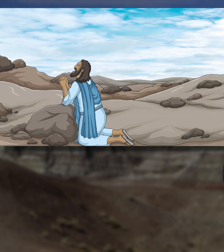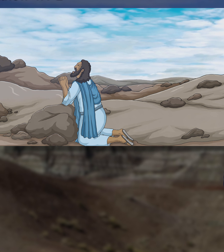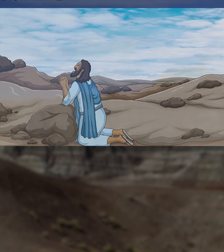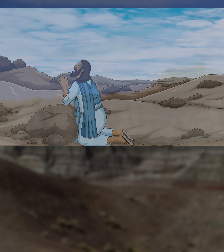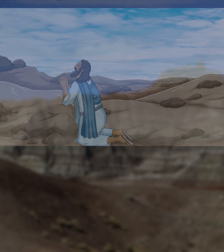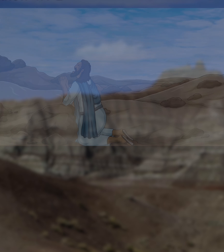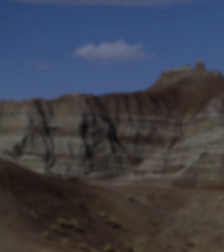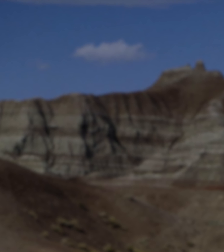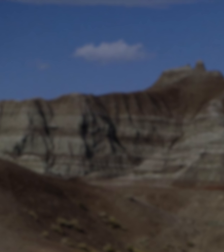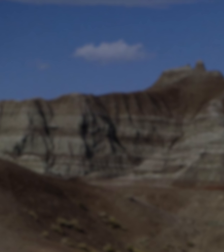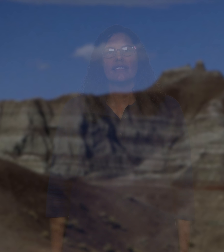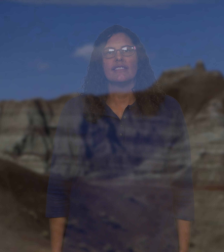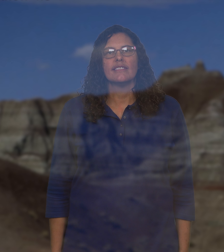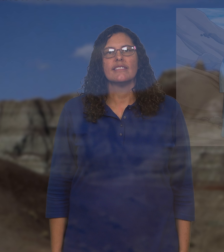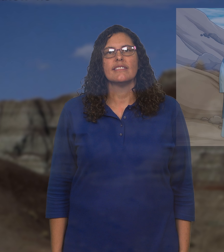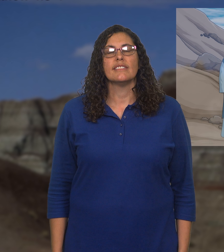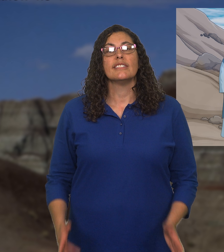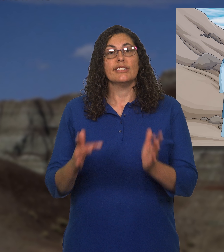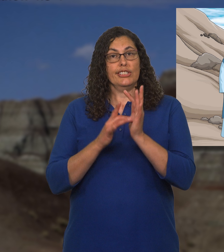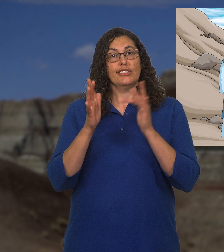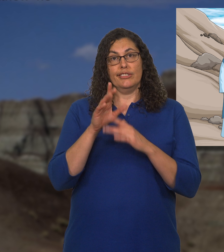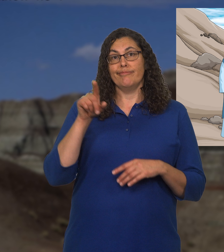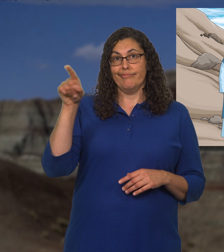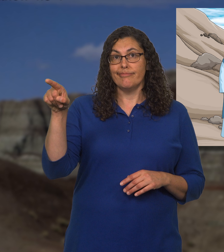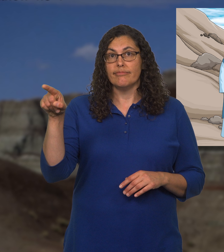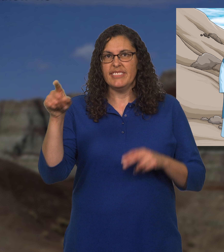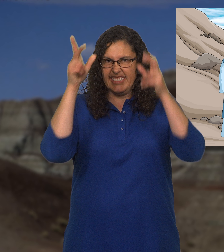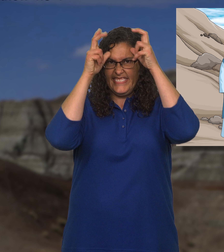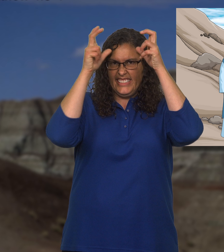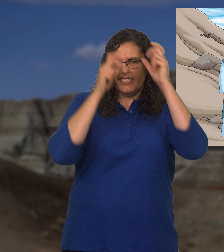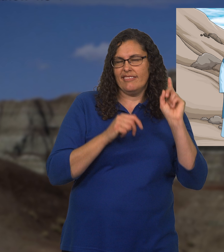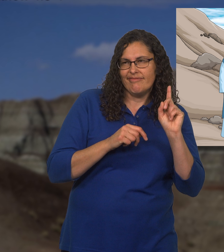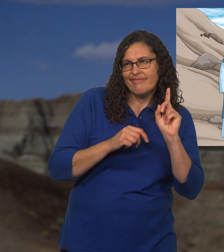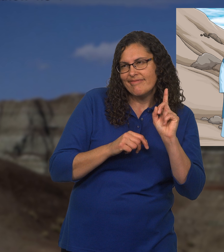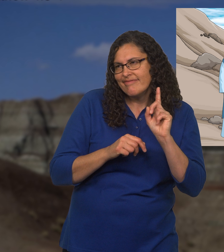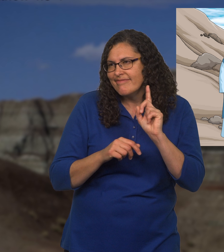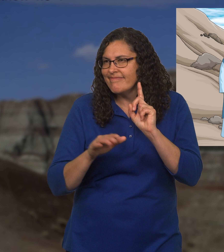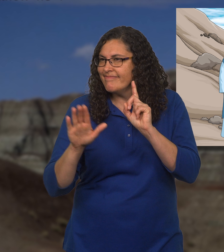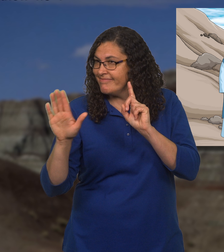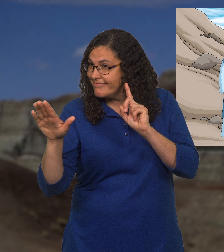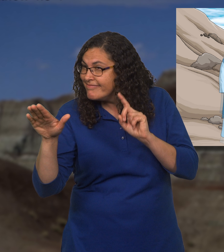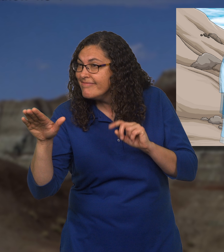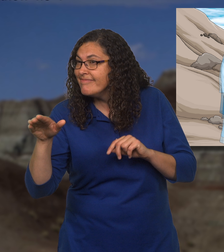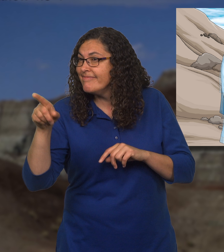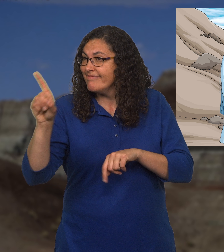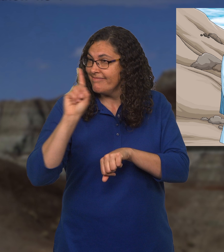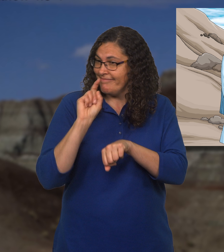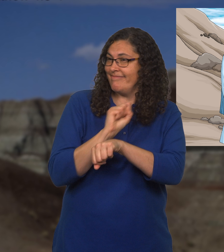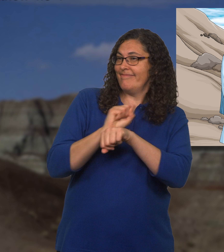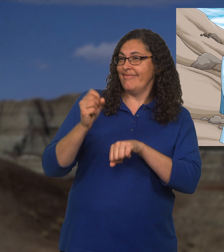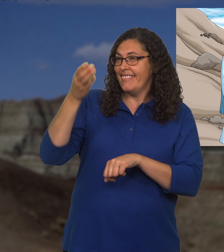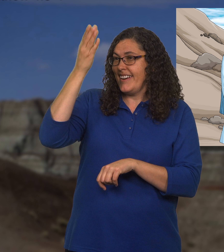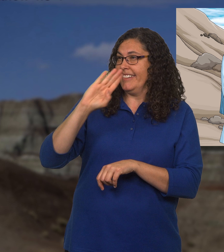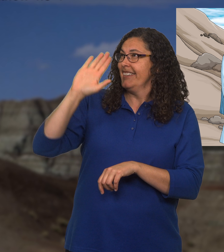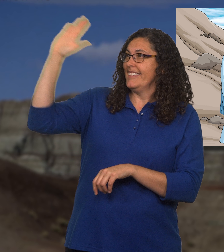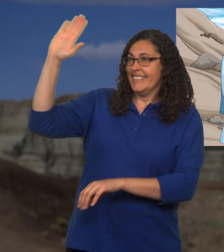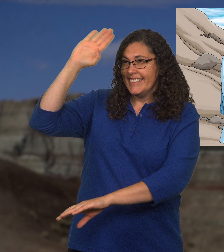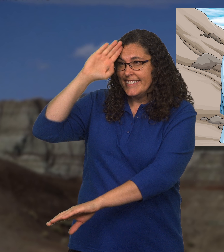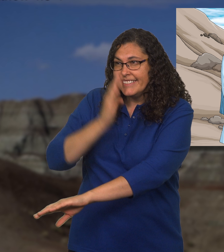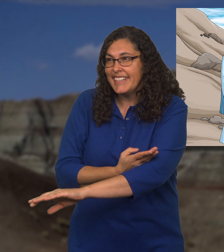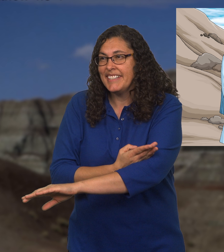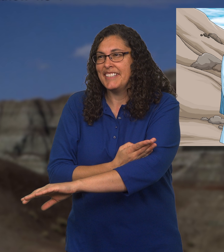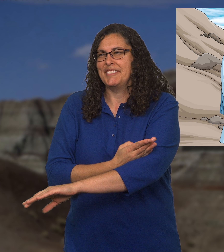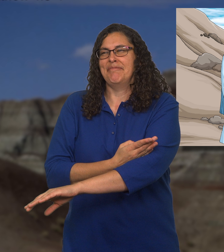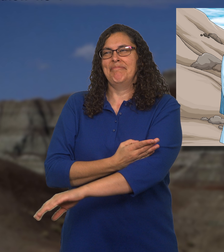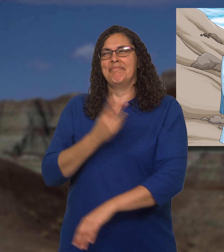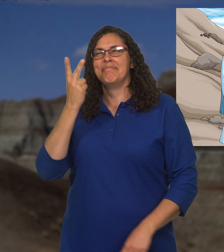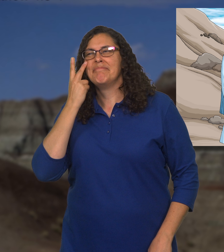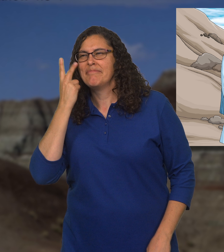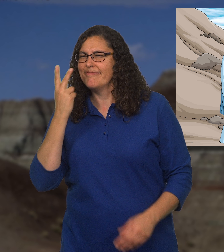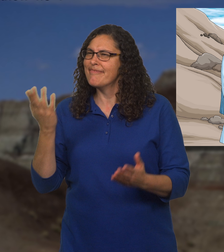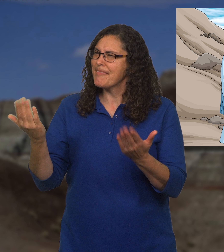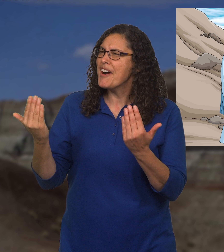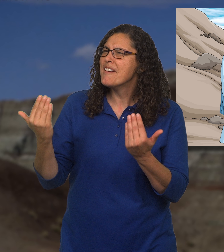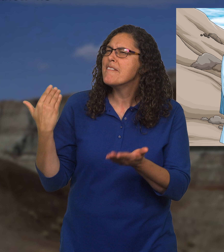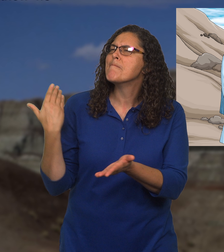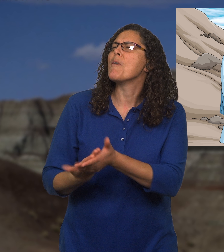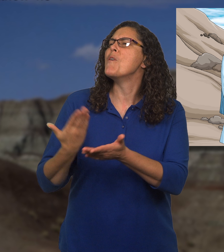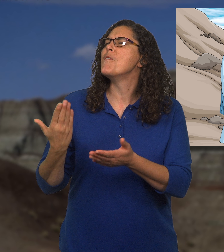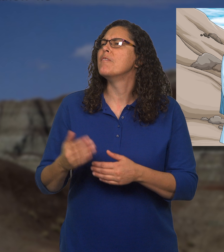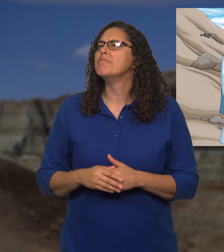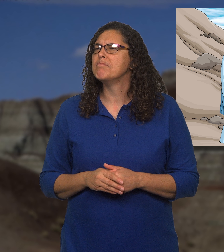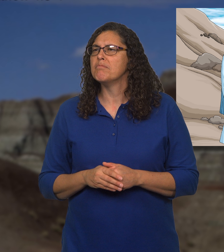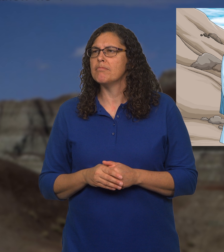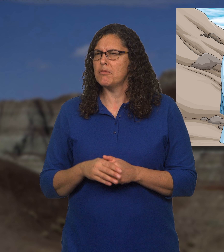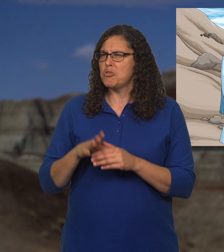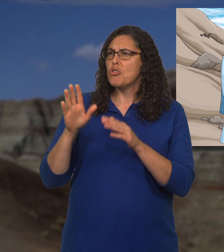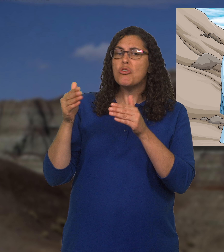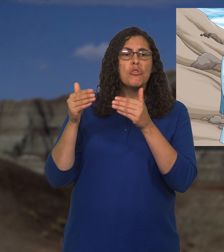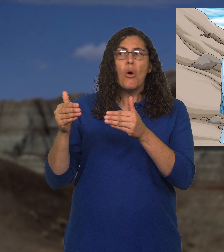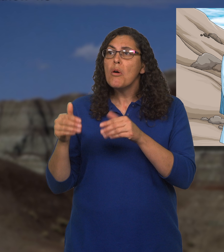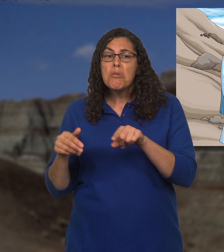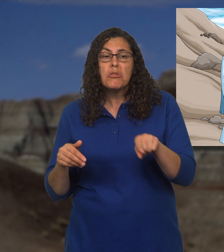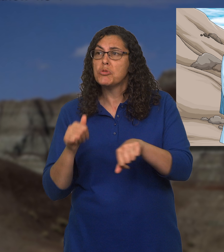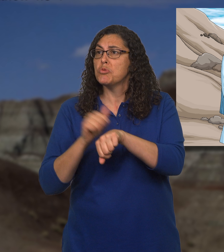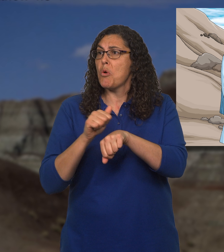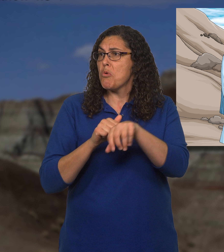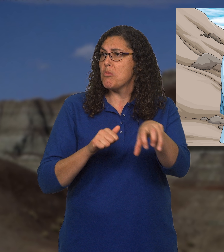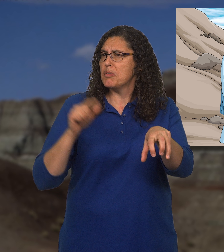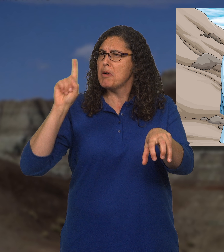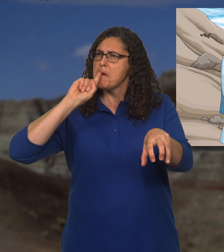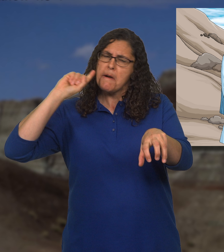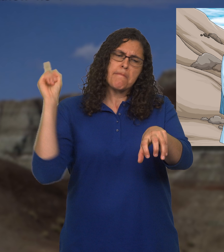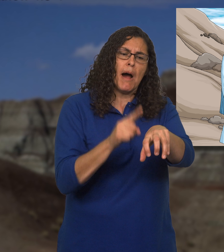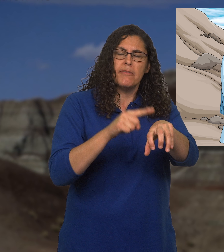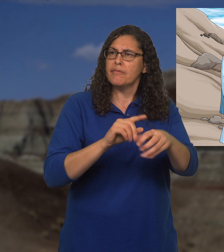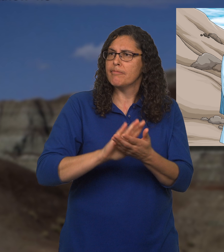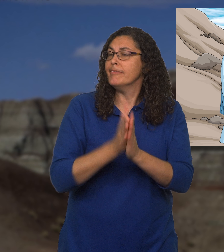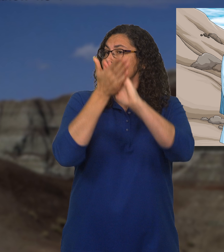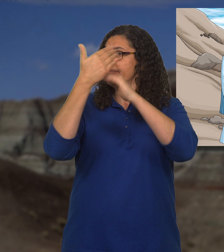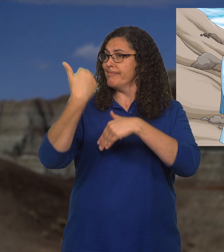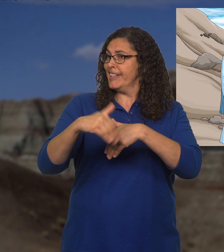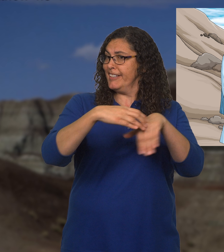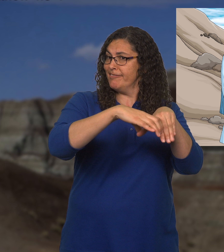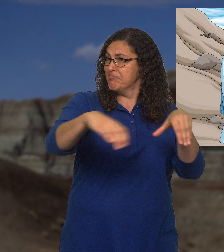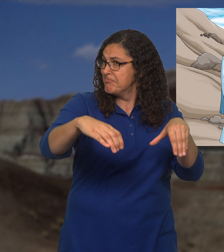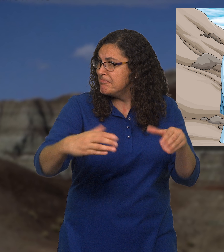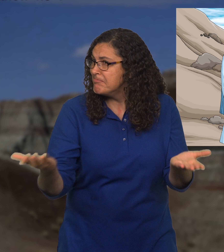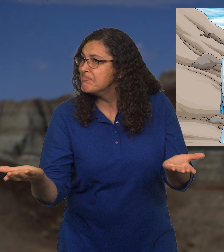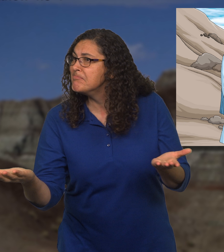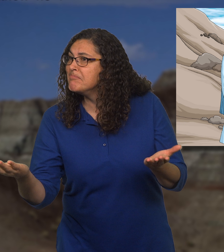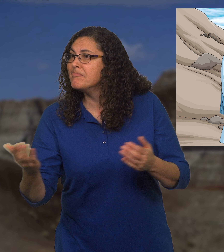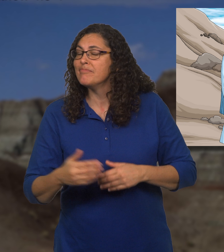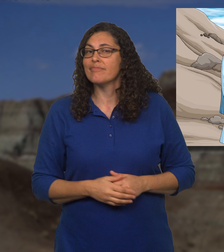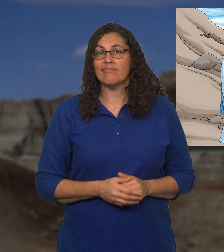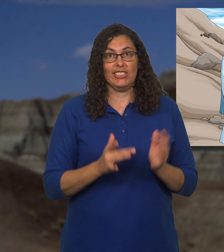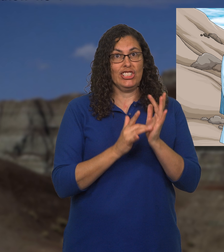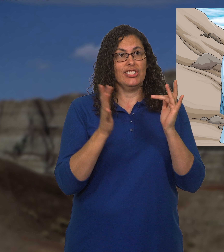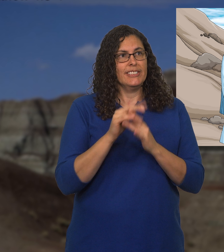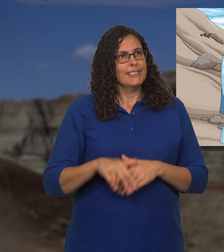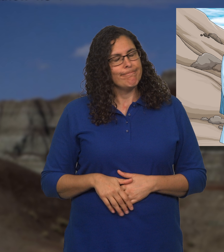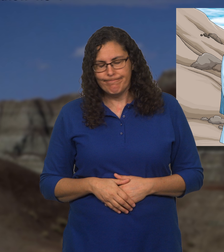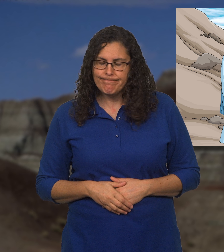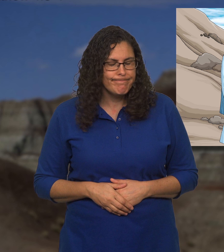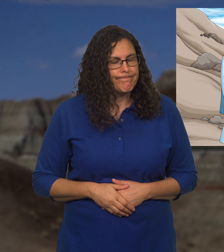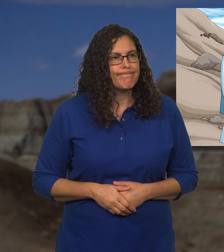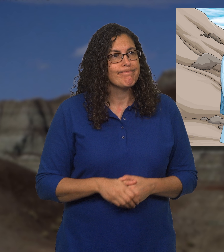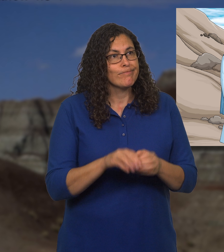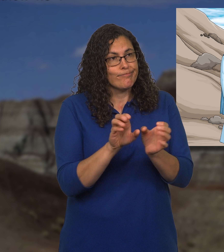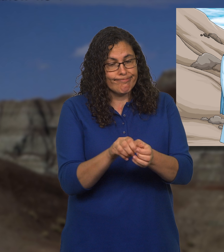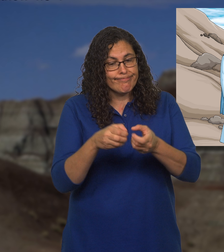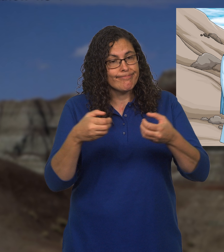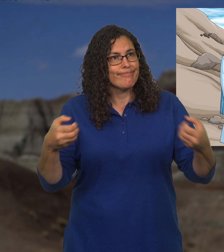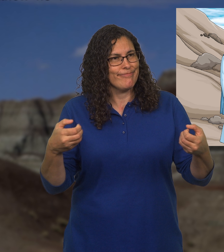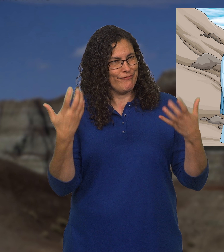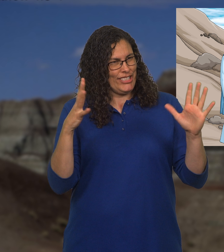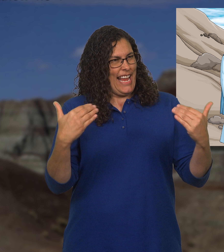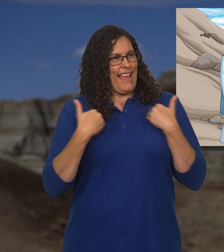The tempter came to Him and said, “If You are the Son of God, tell these stones to become bread.”